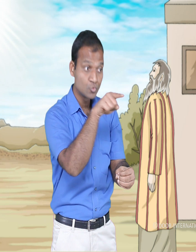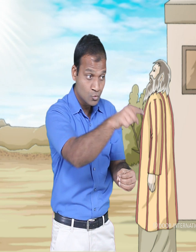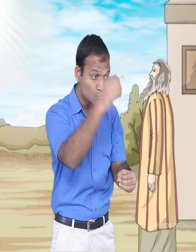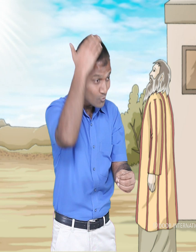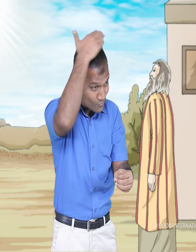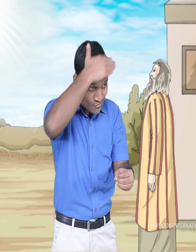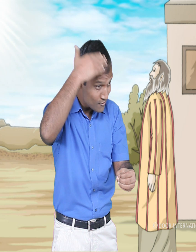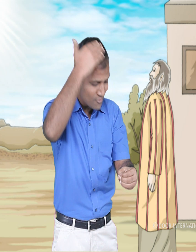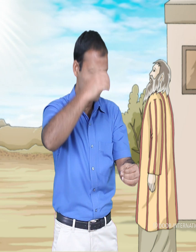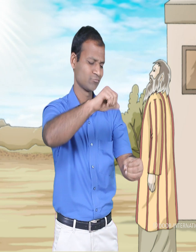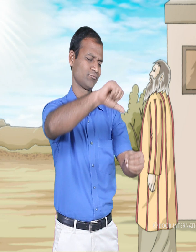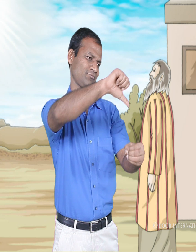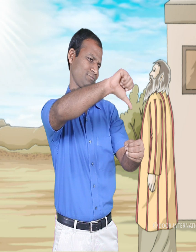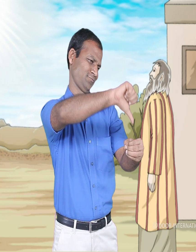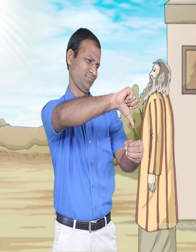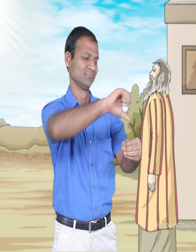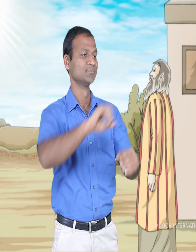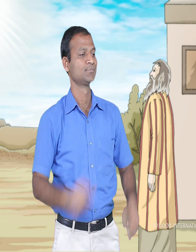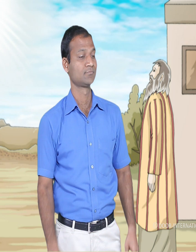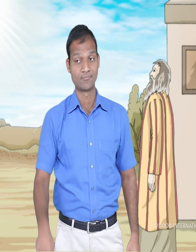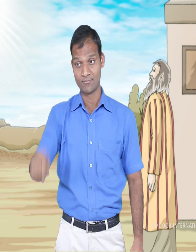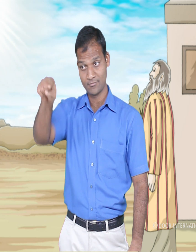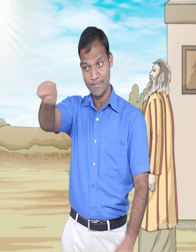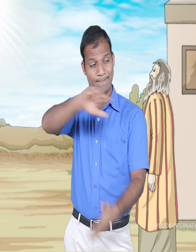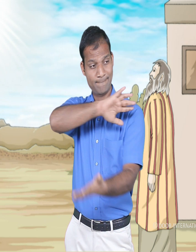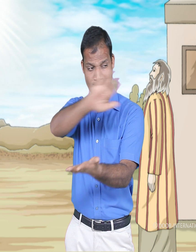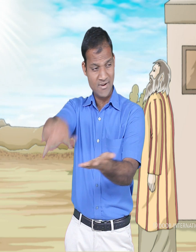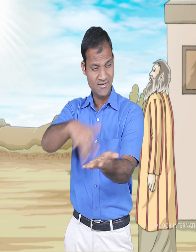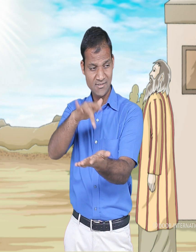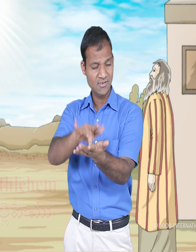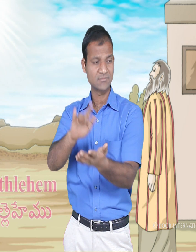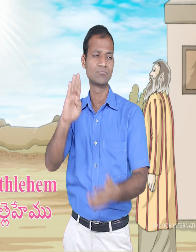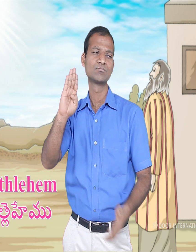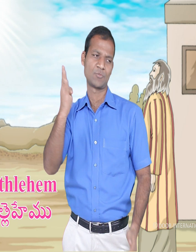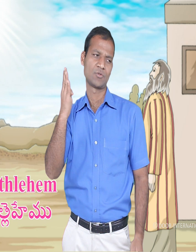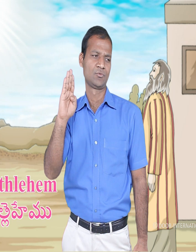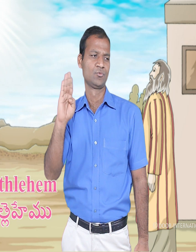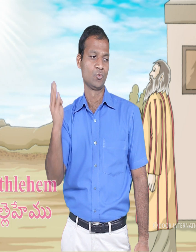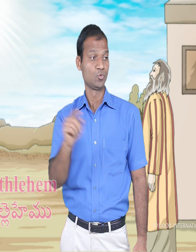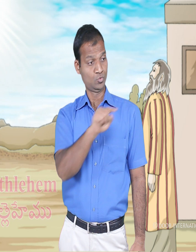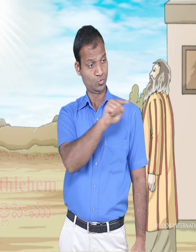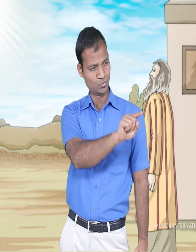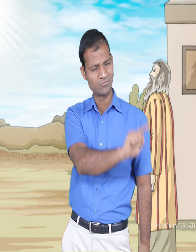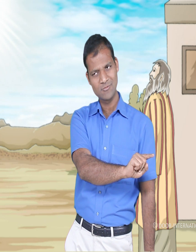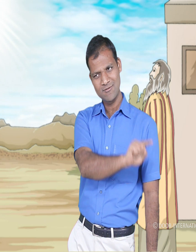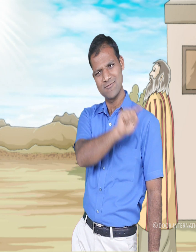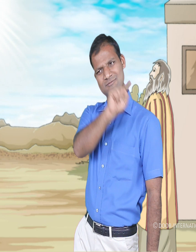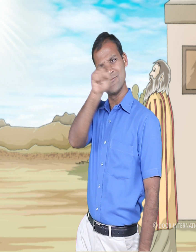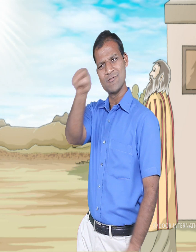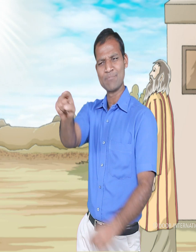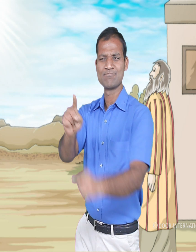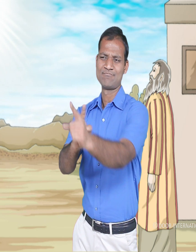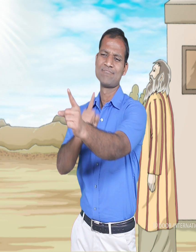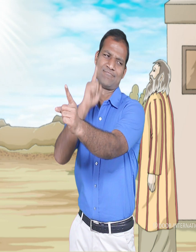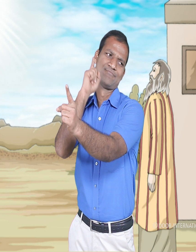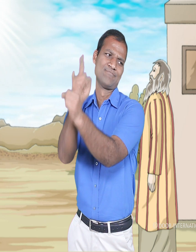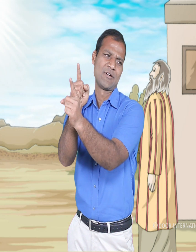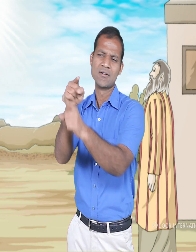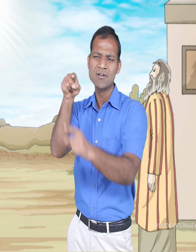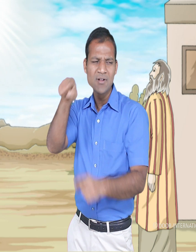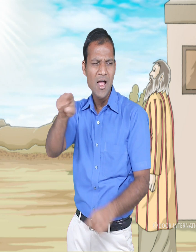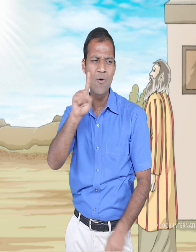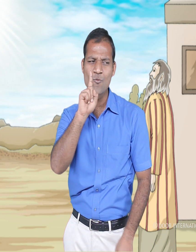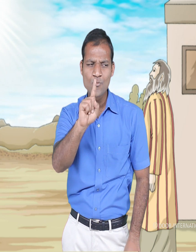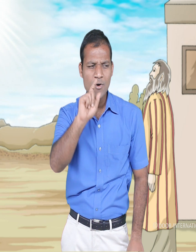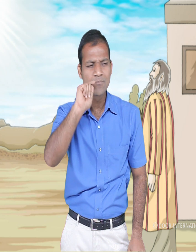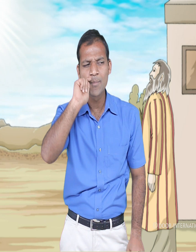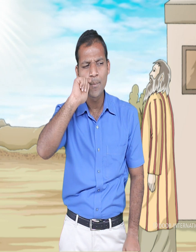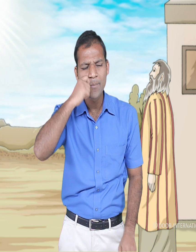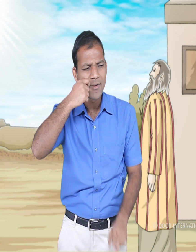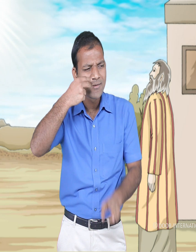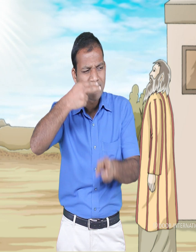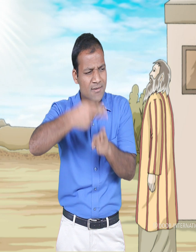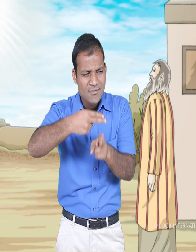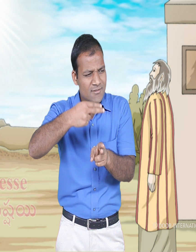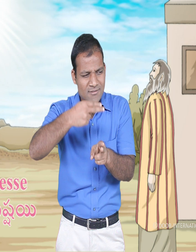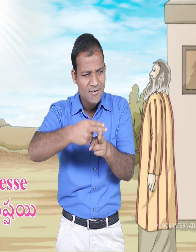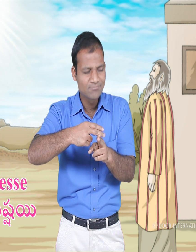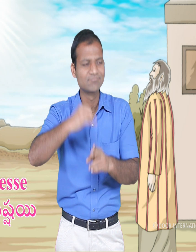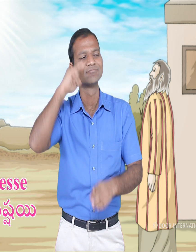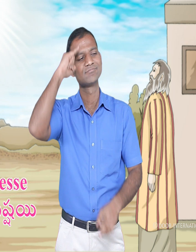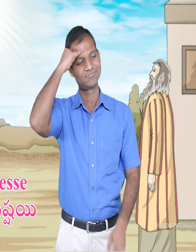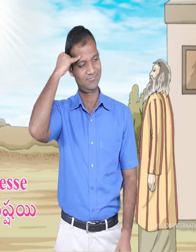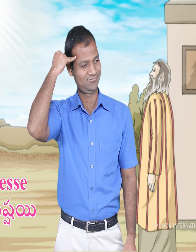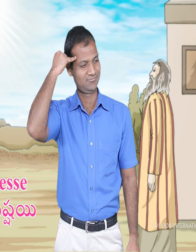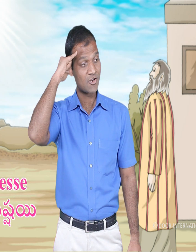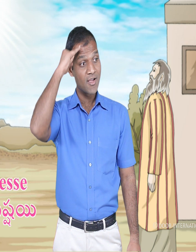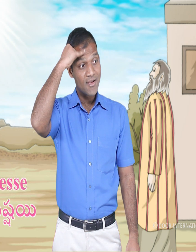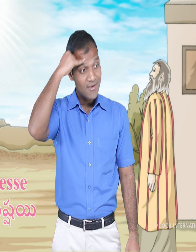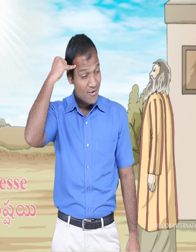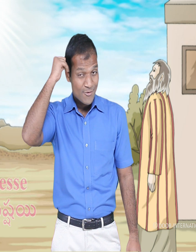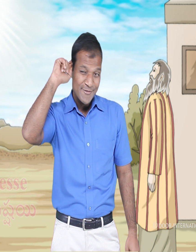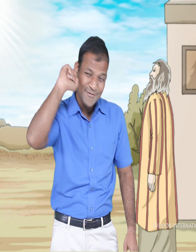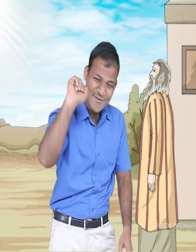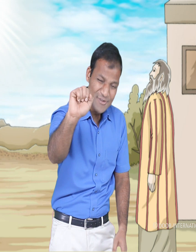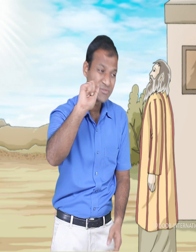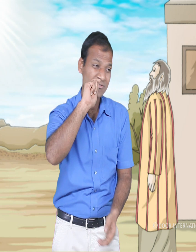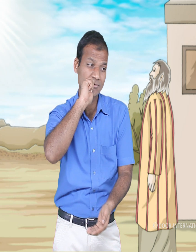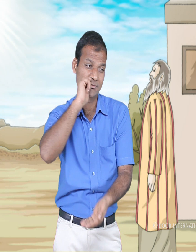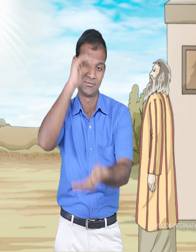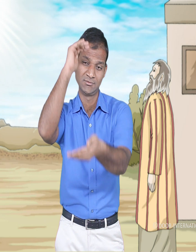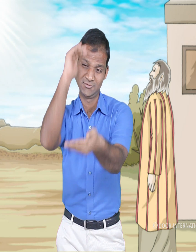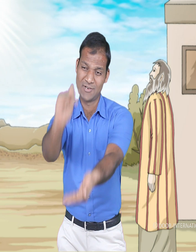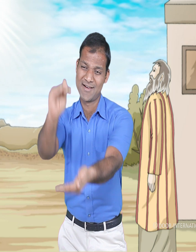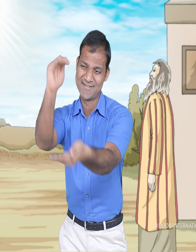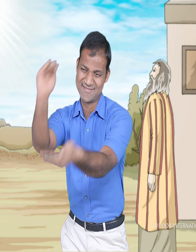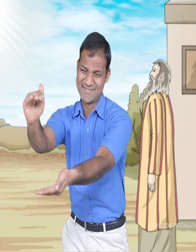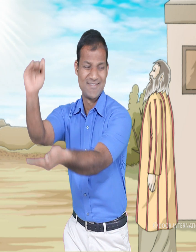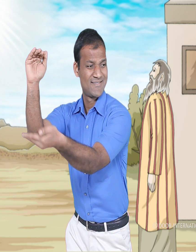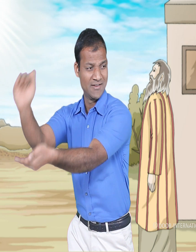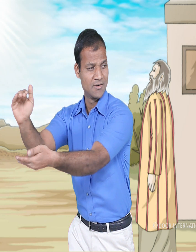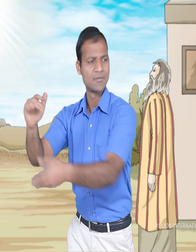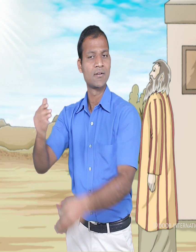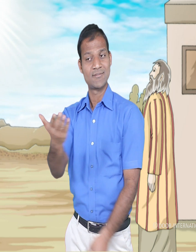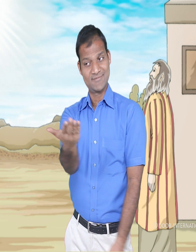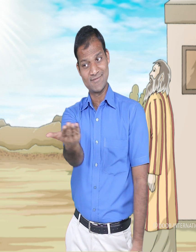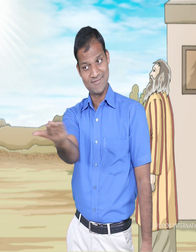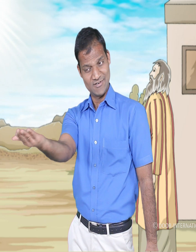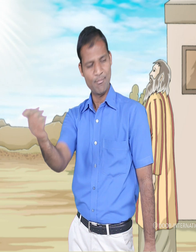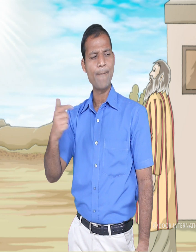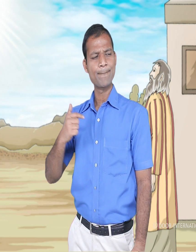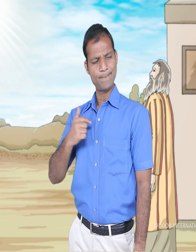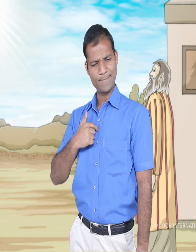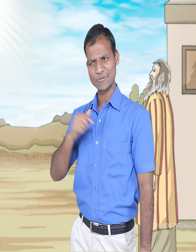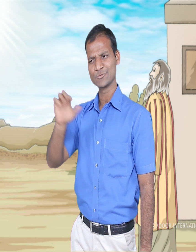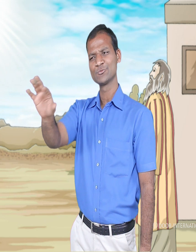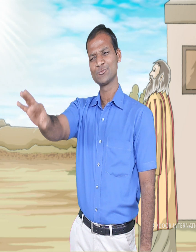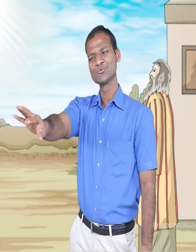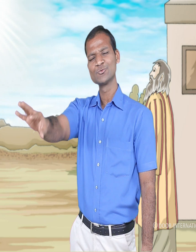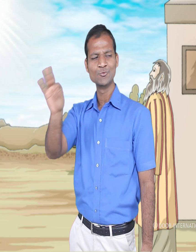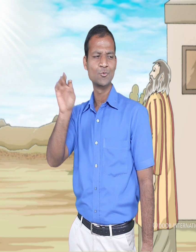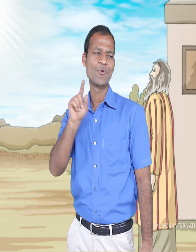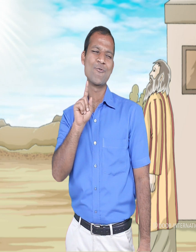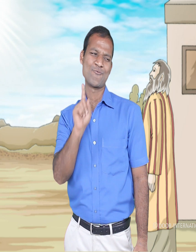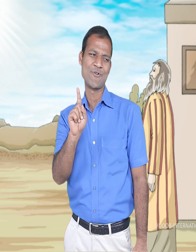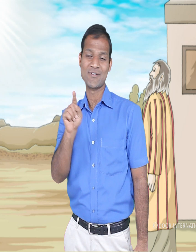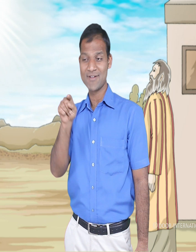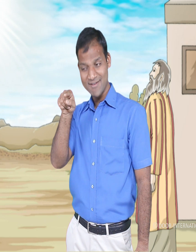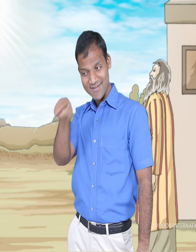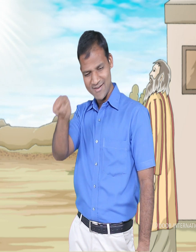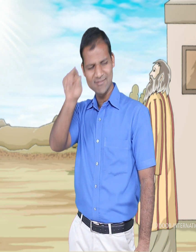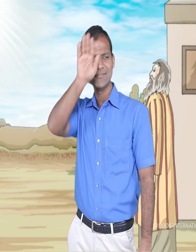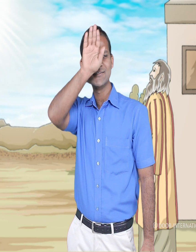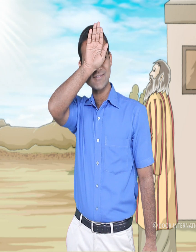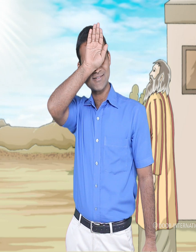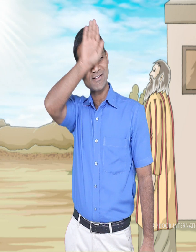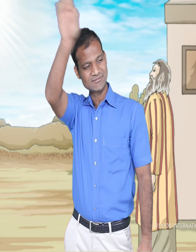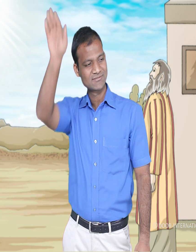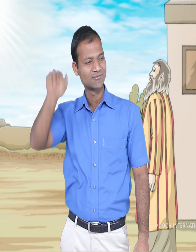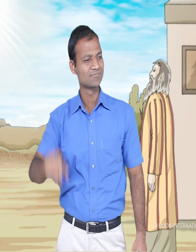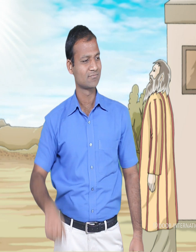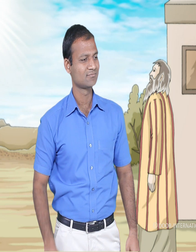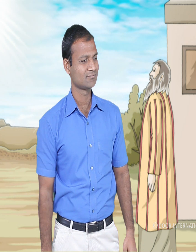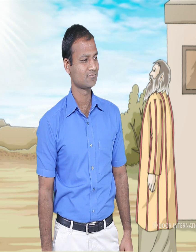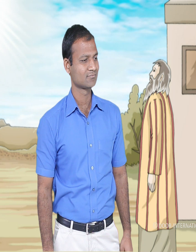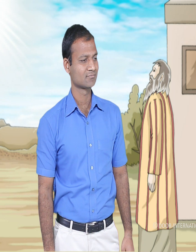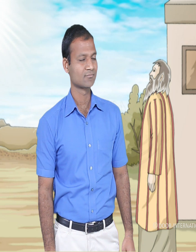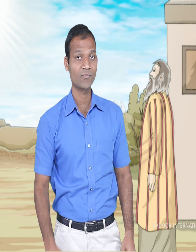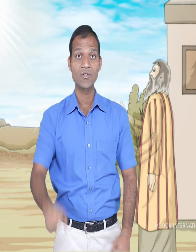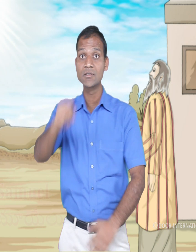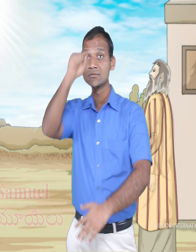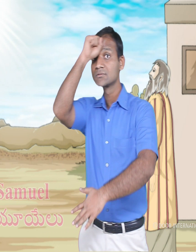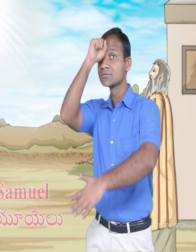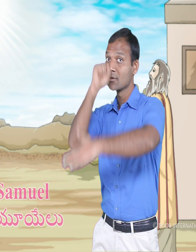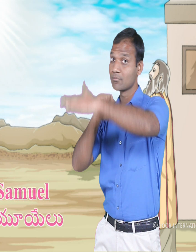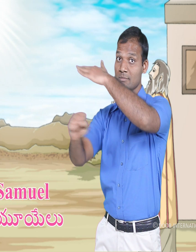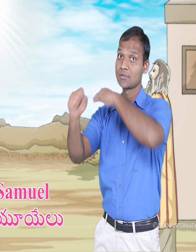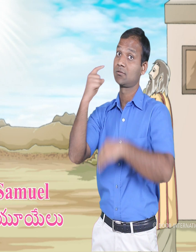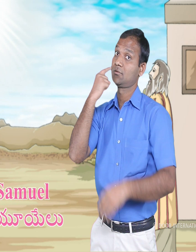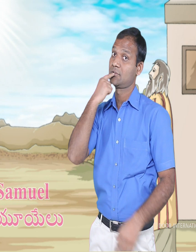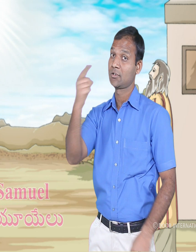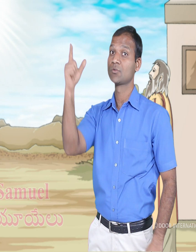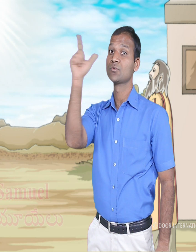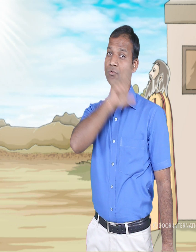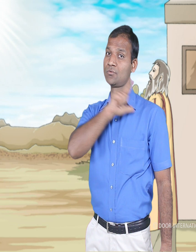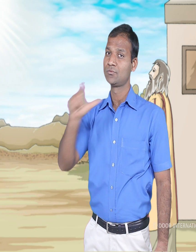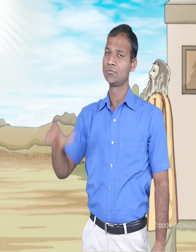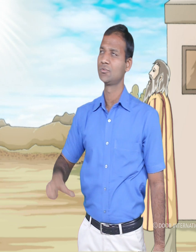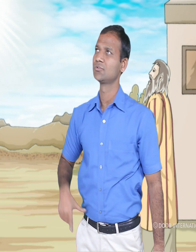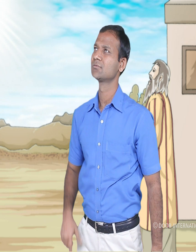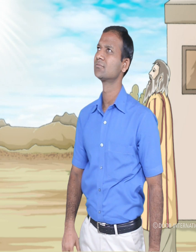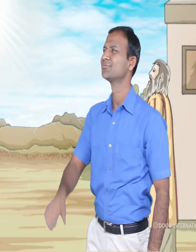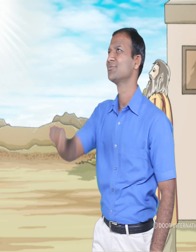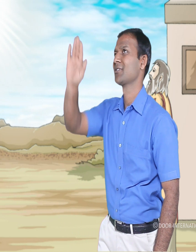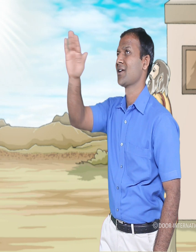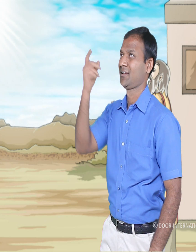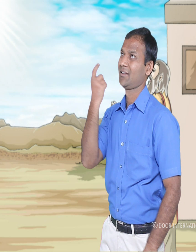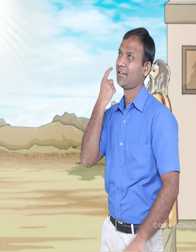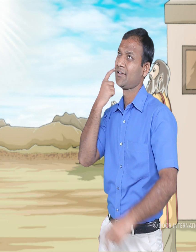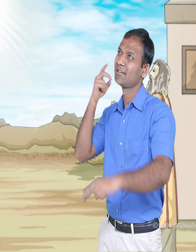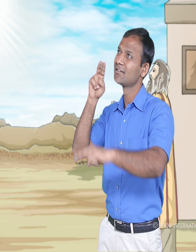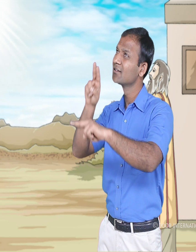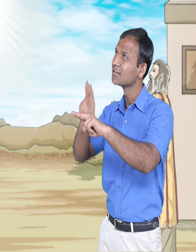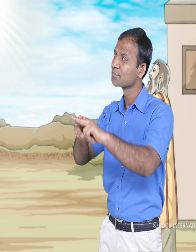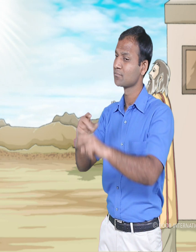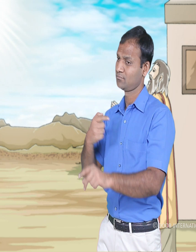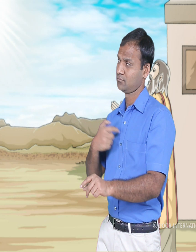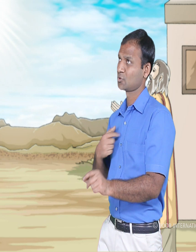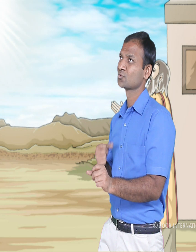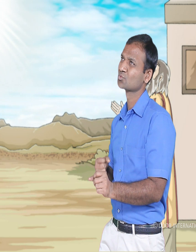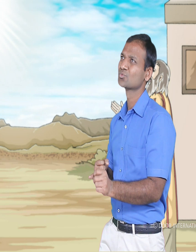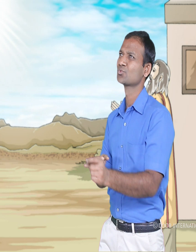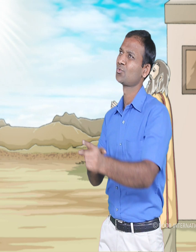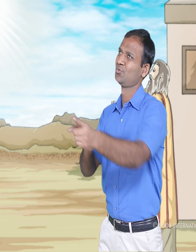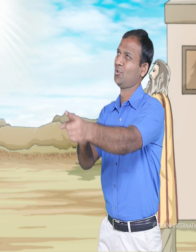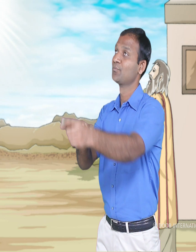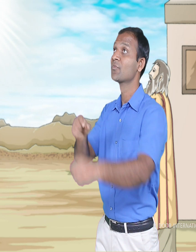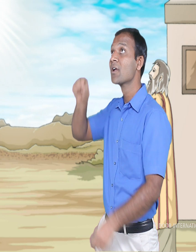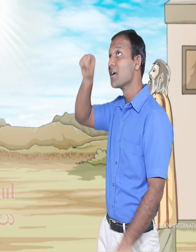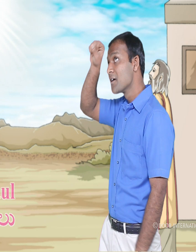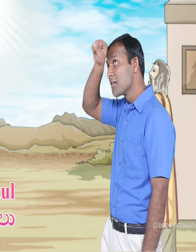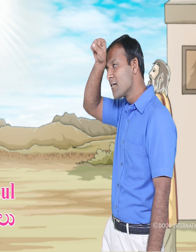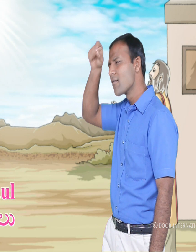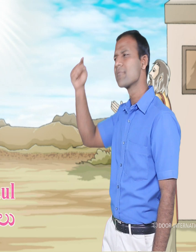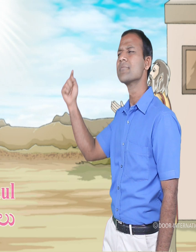I am sending you to Jesse of Bethlehem, for I have selected from his sons a king for Myself.”